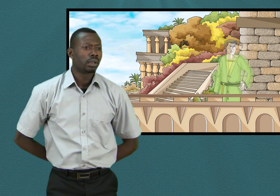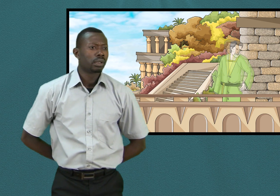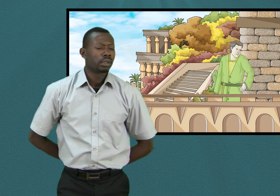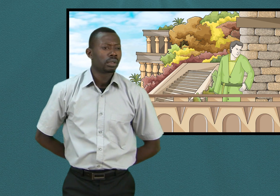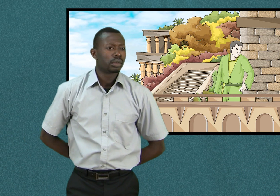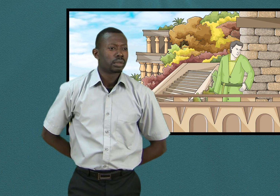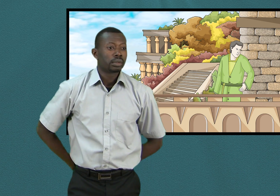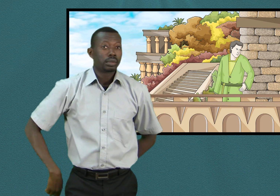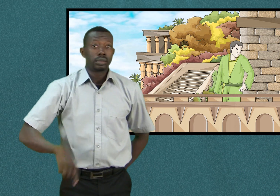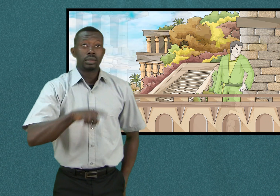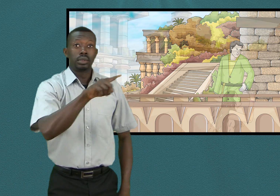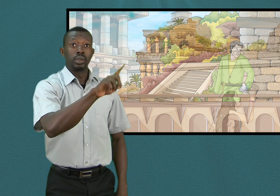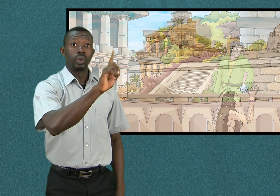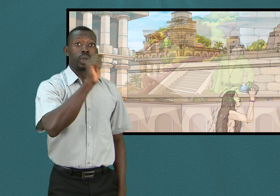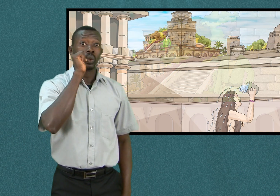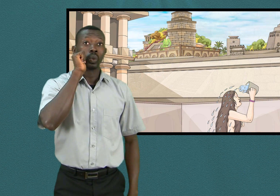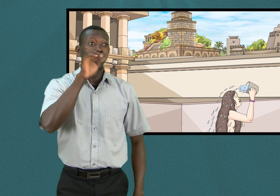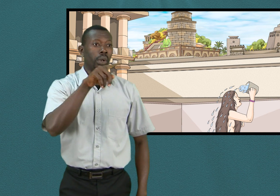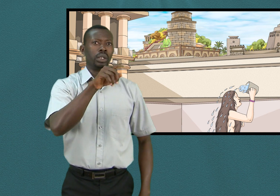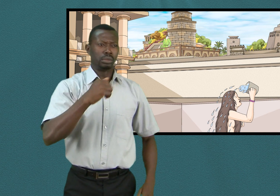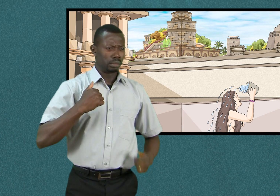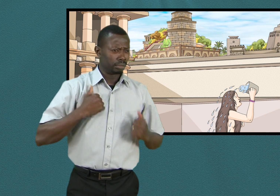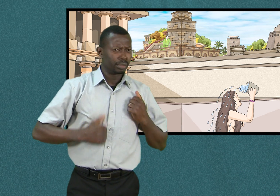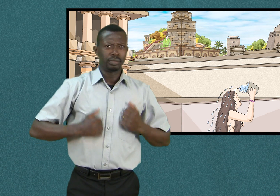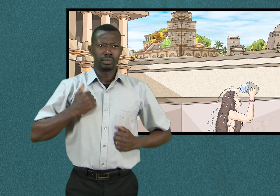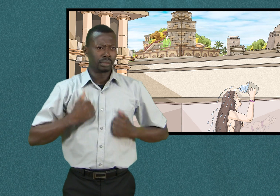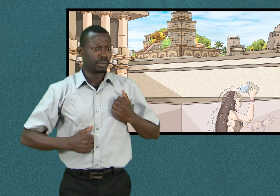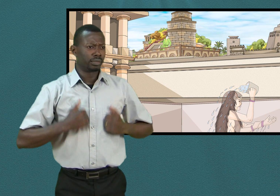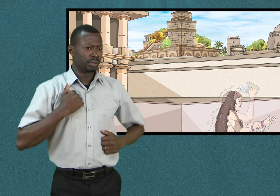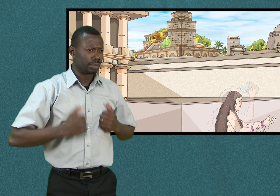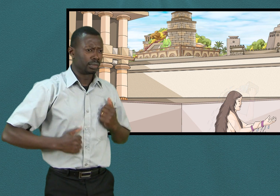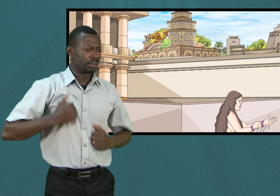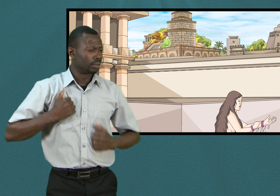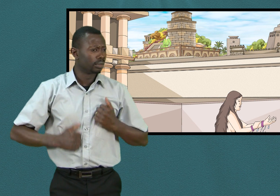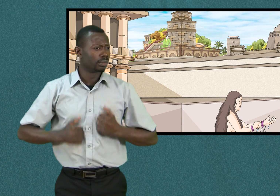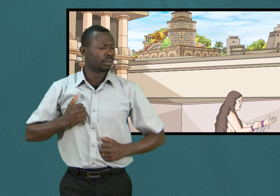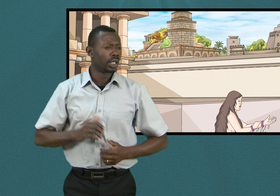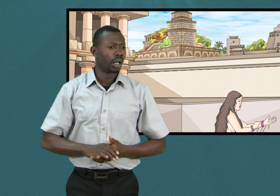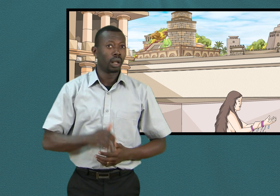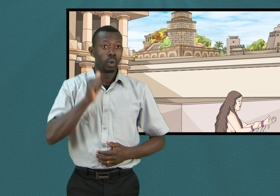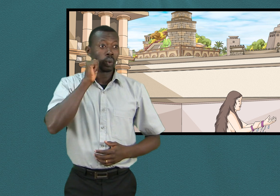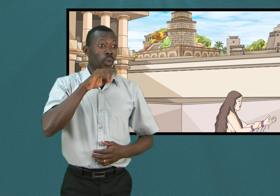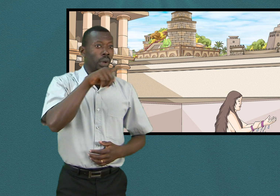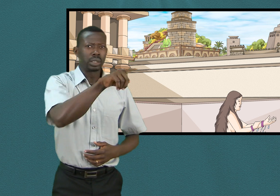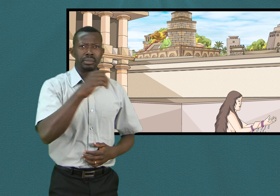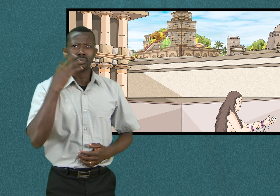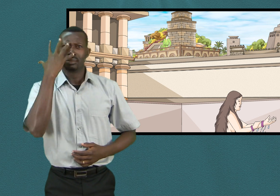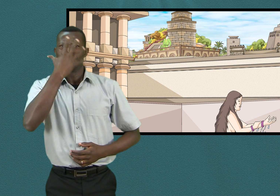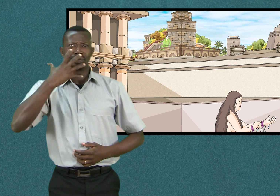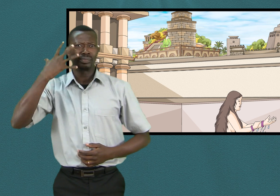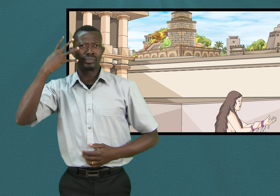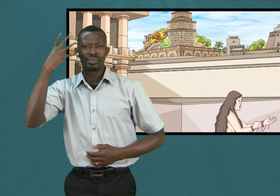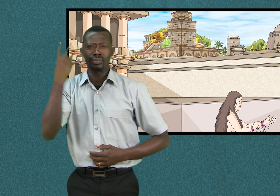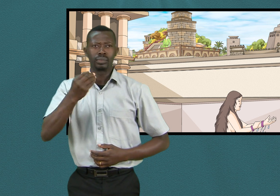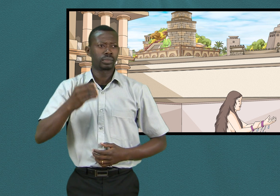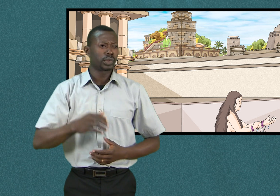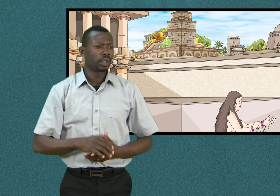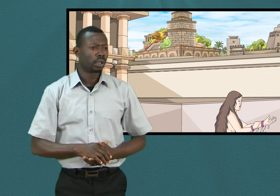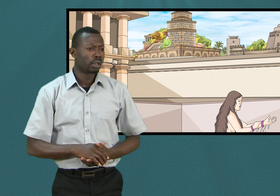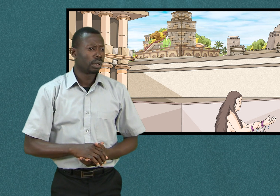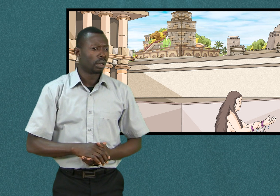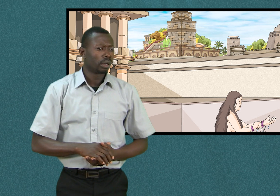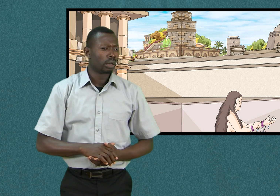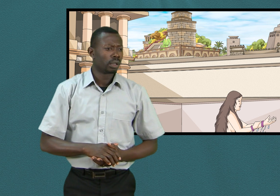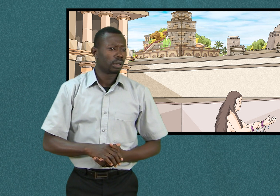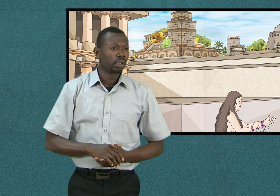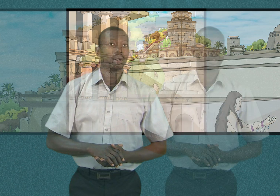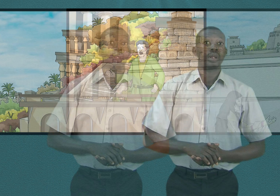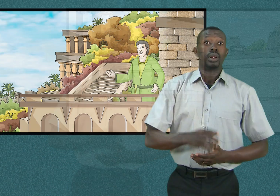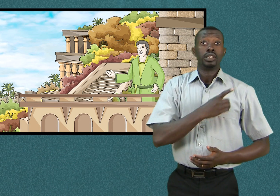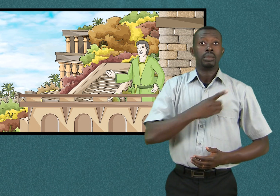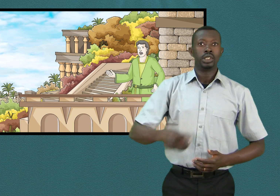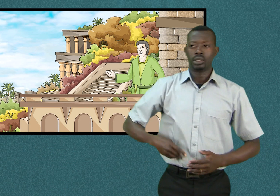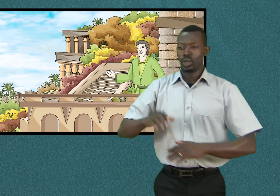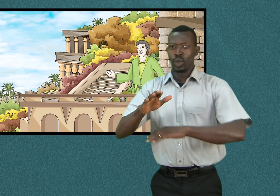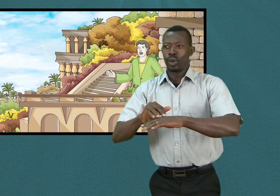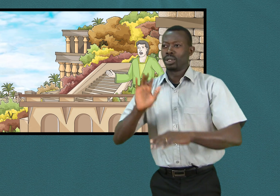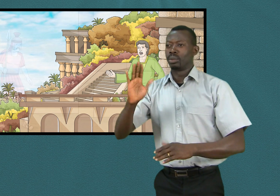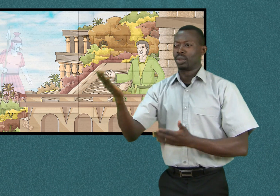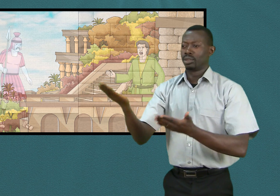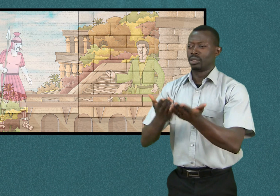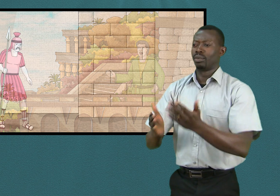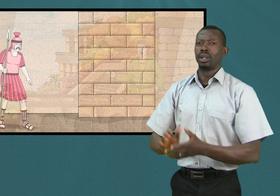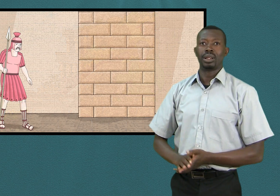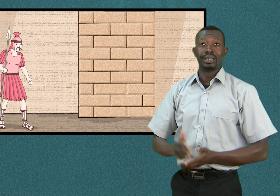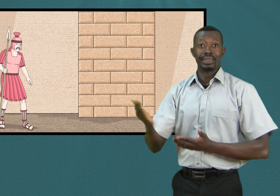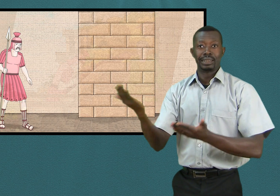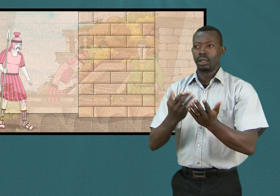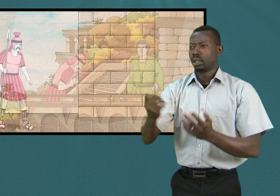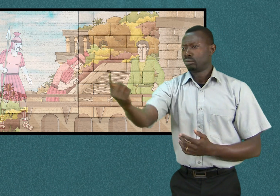And from the roof he saw a woman bathing—a very beautiful woman.